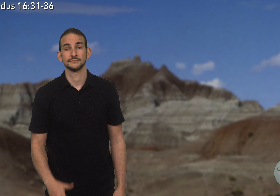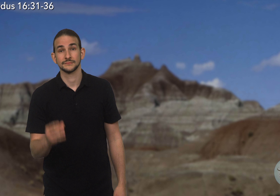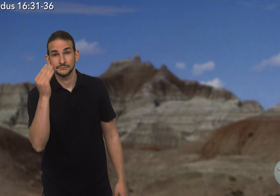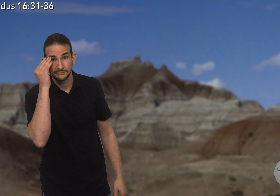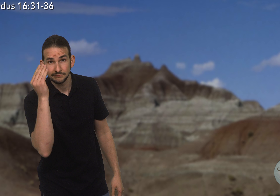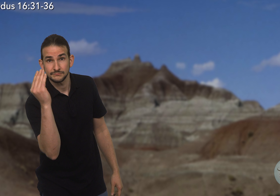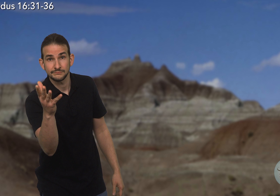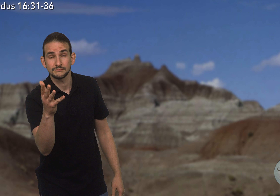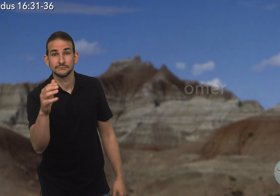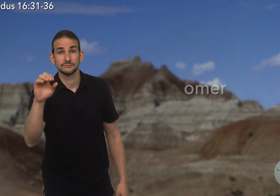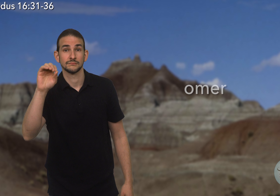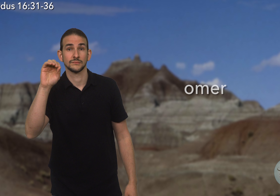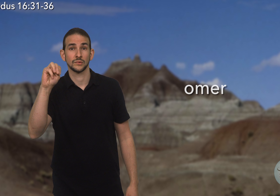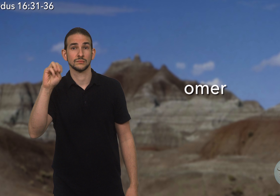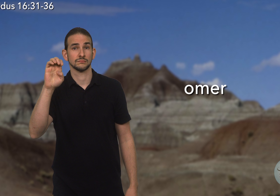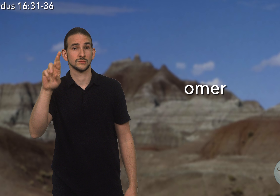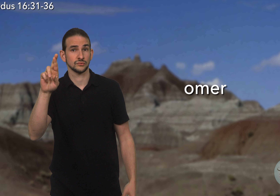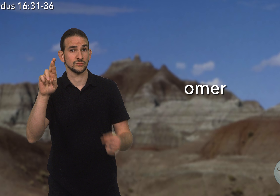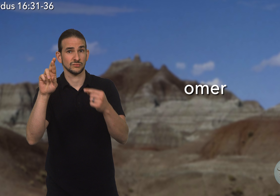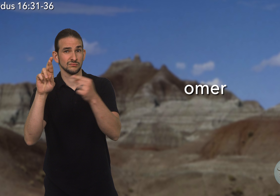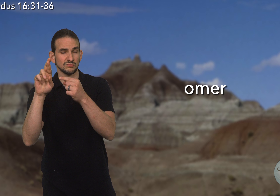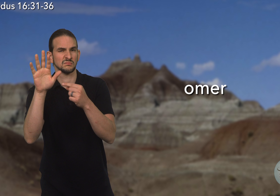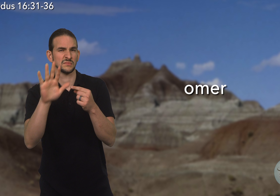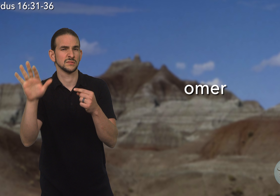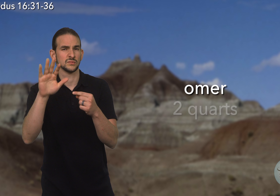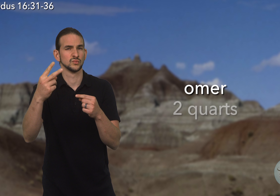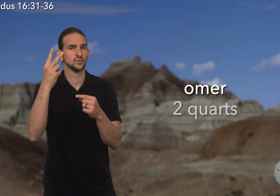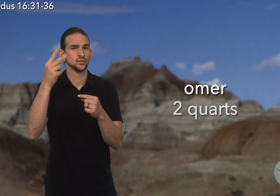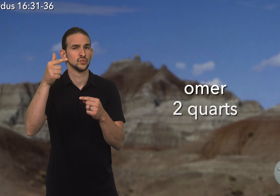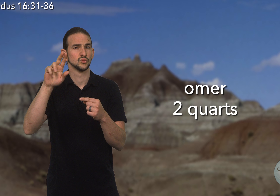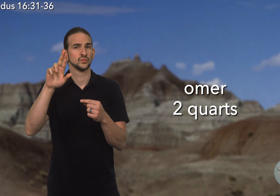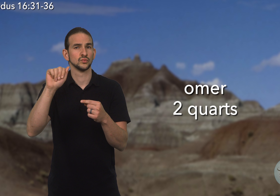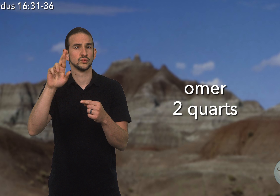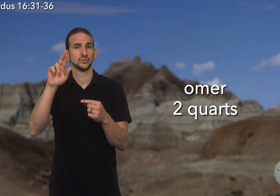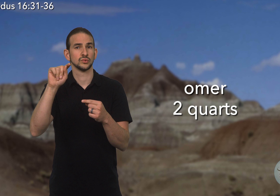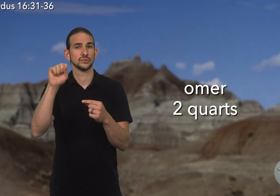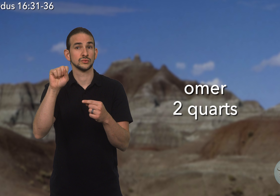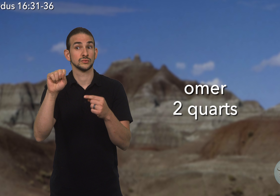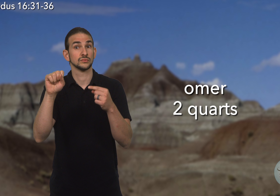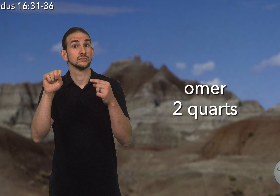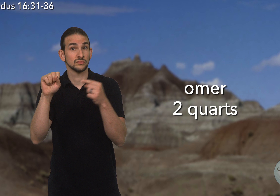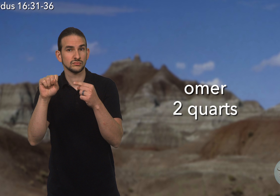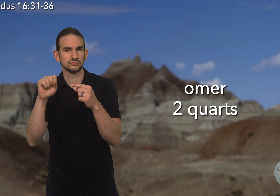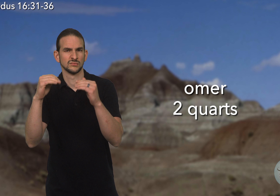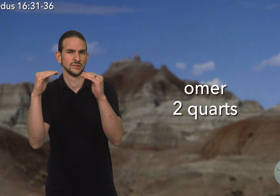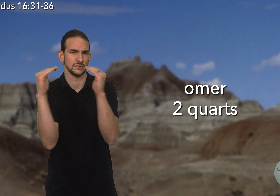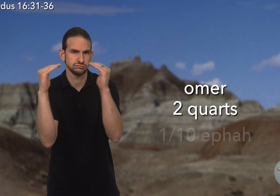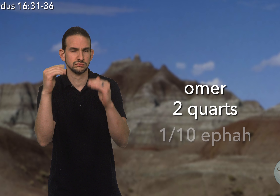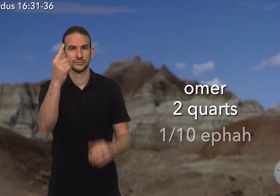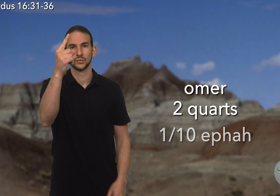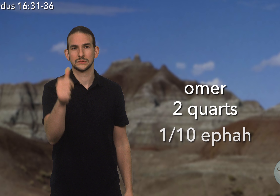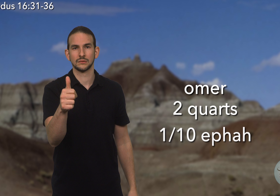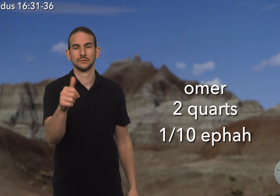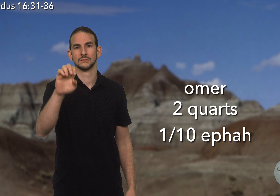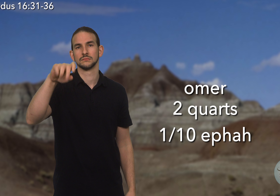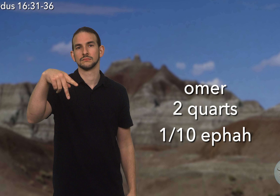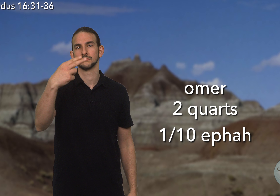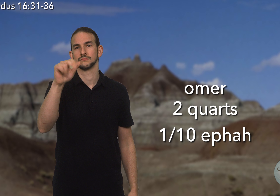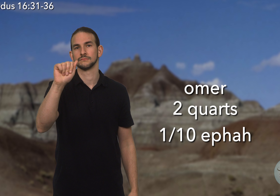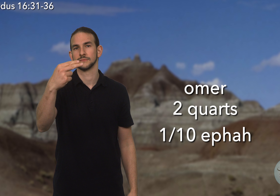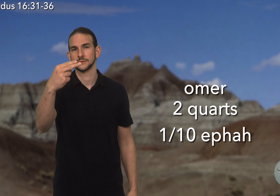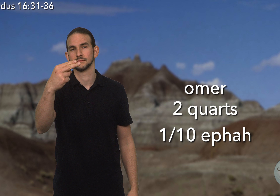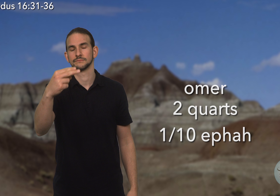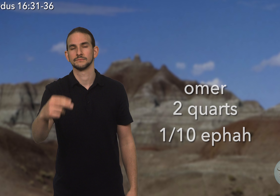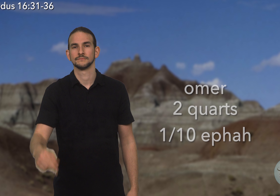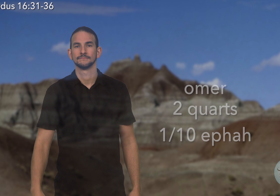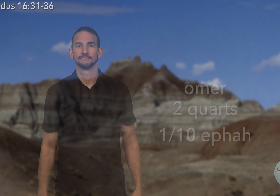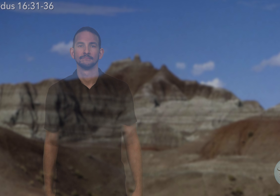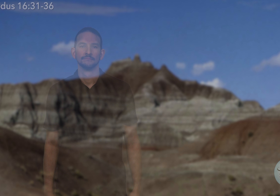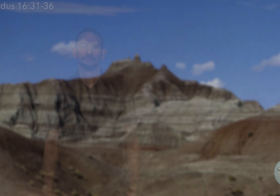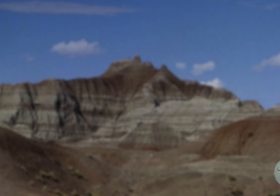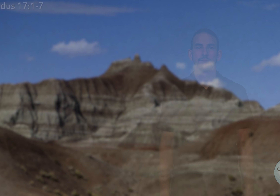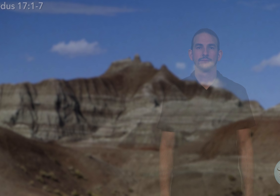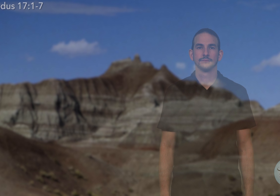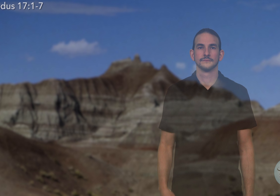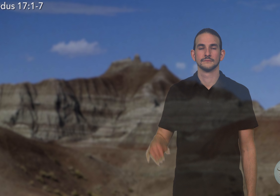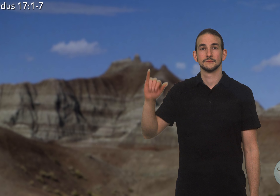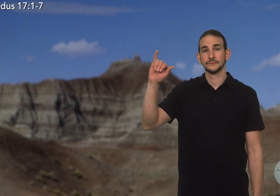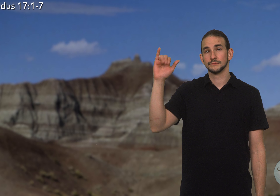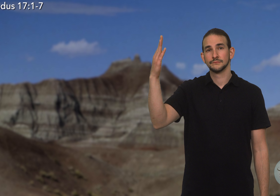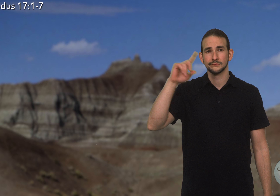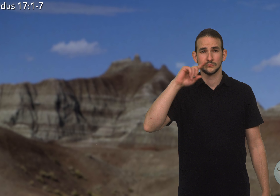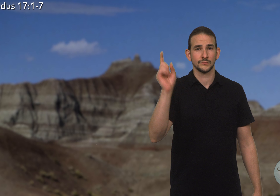(Now an omer is a tenth of an ephah.)